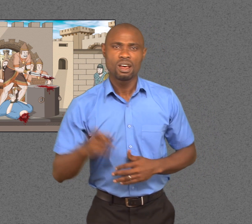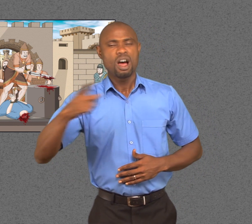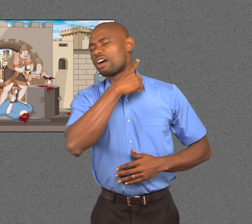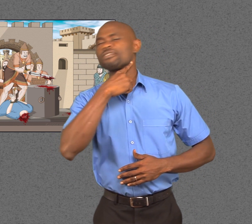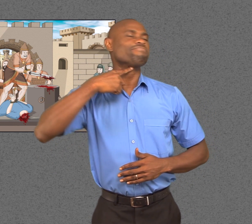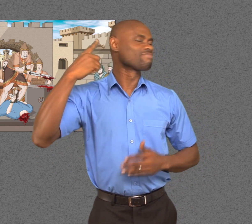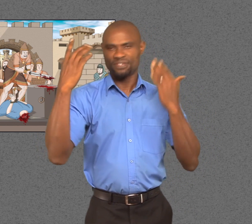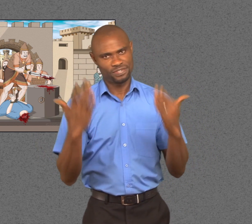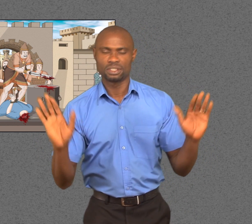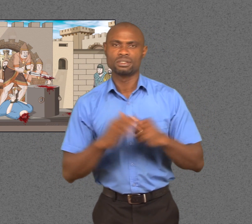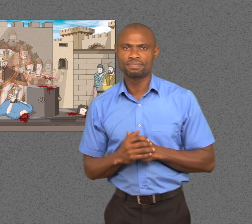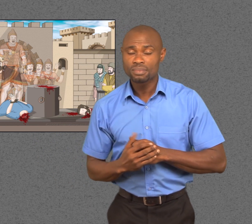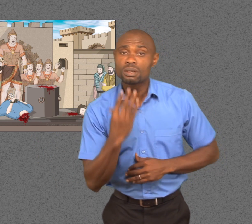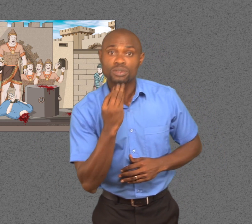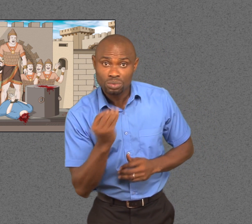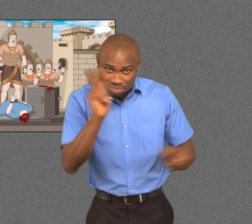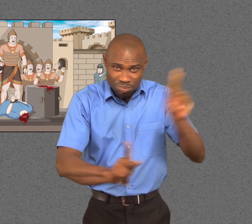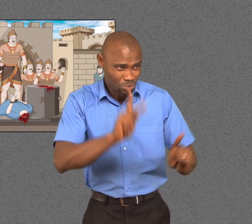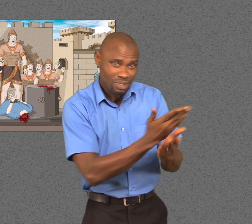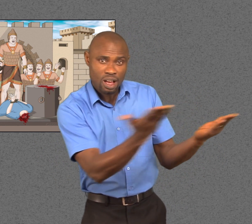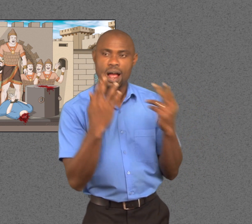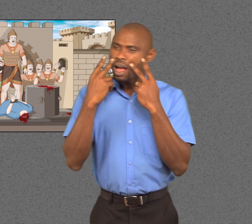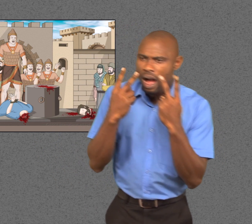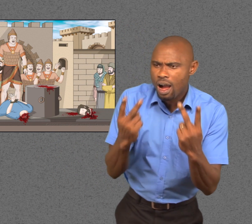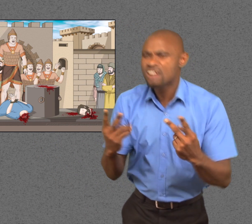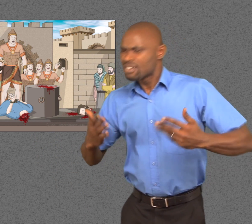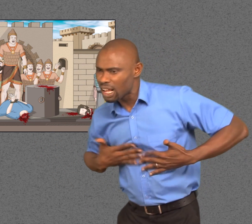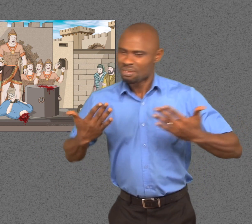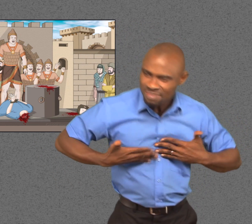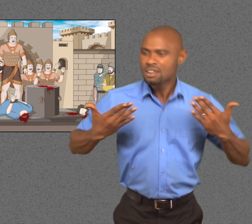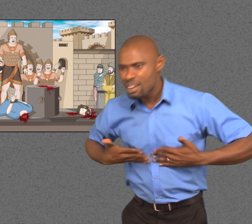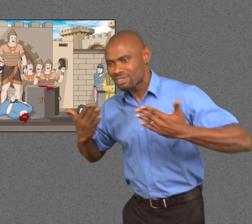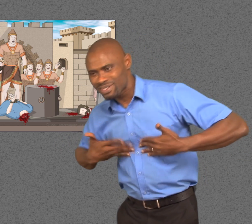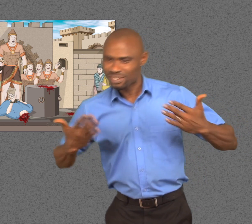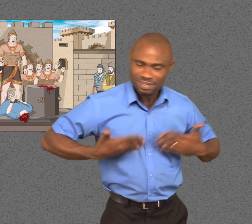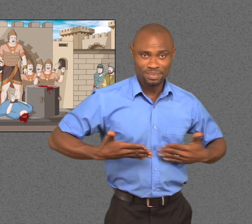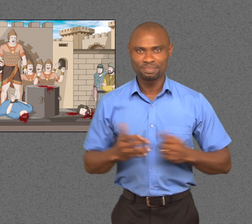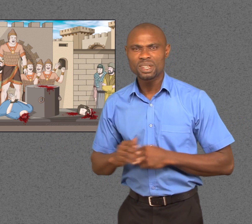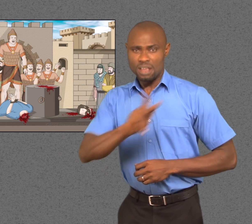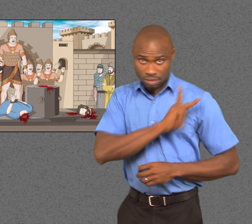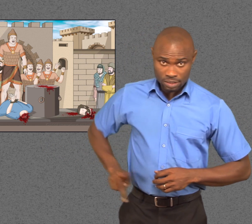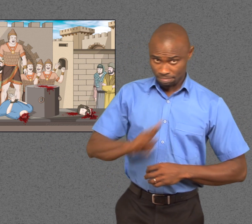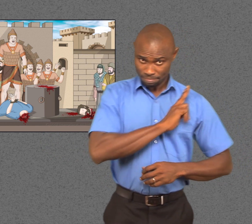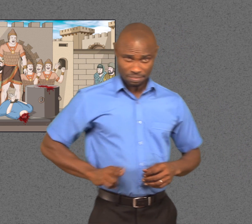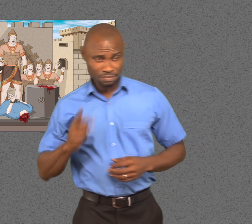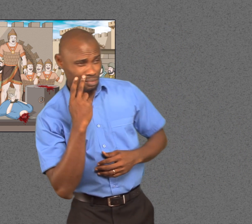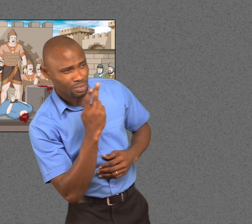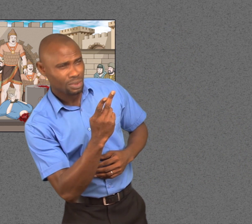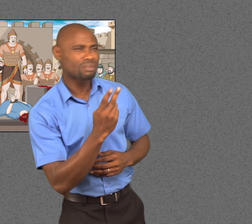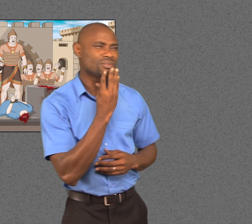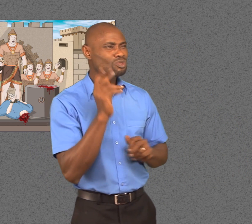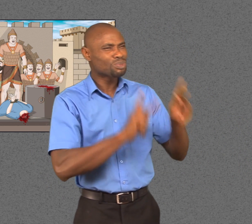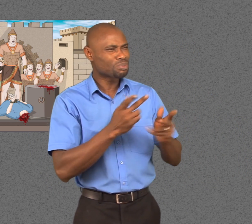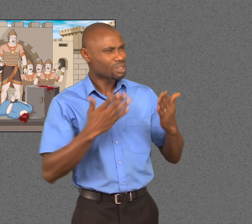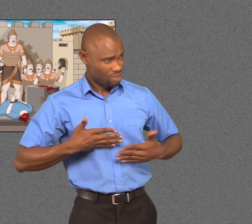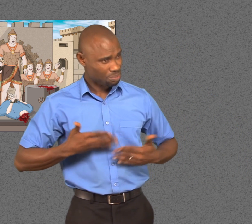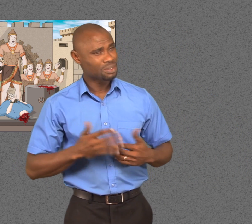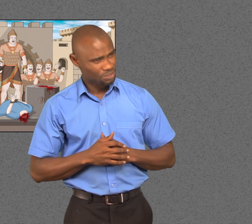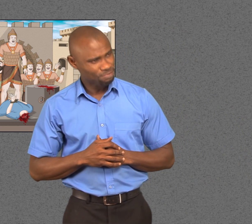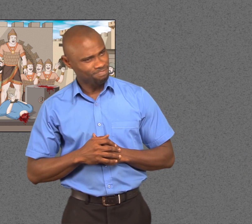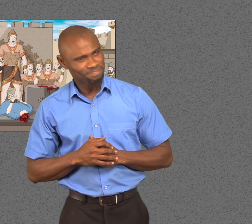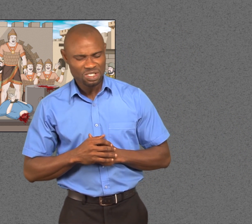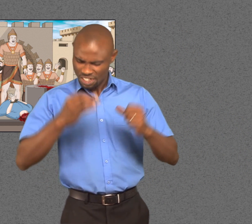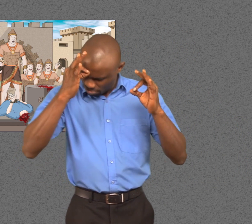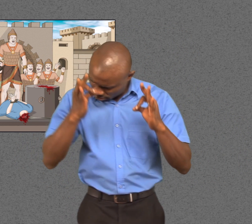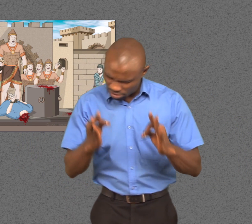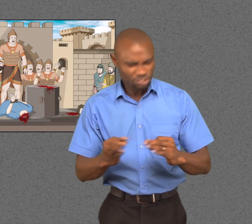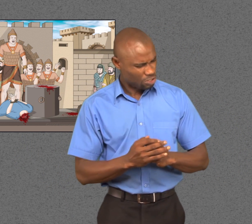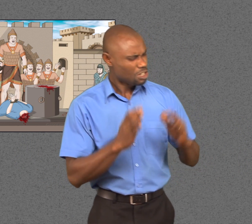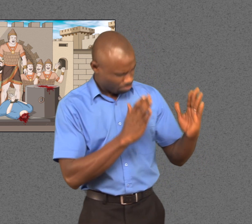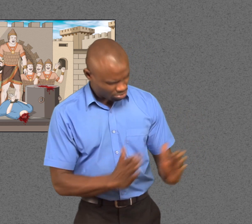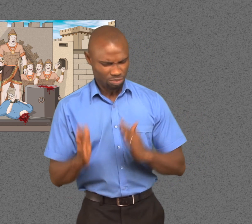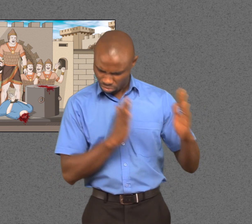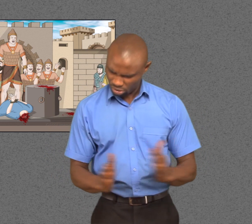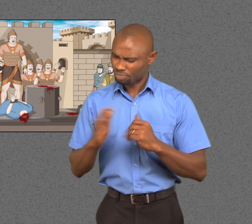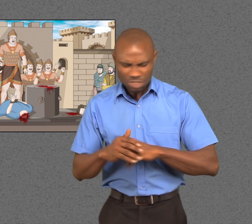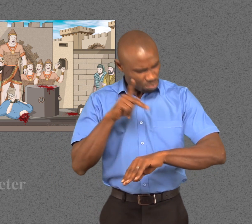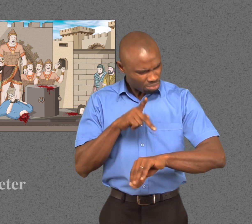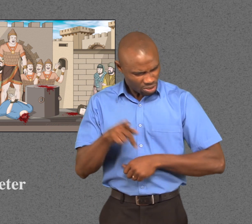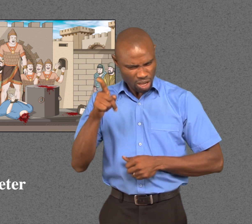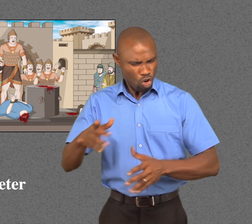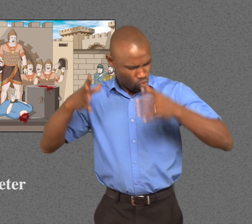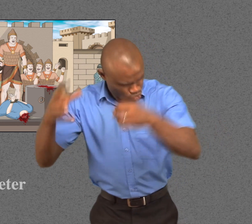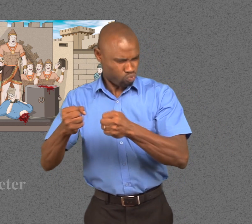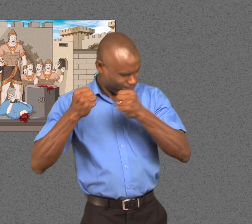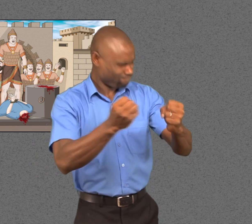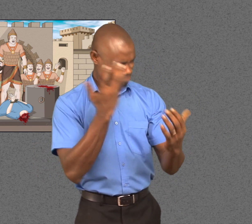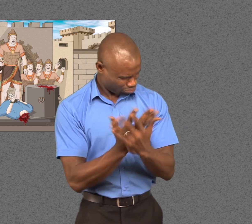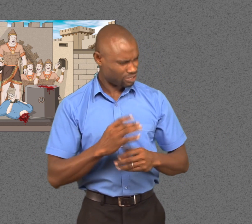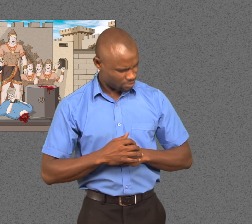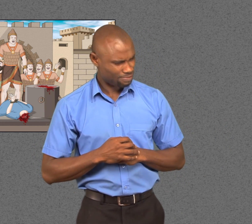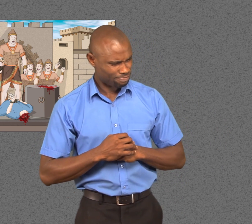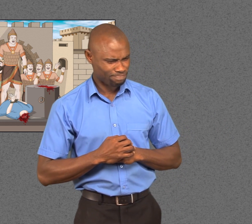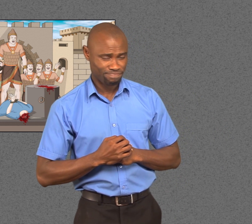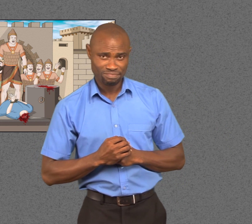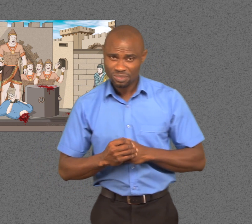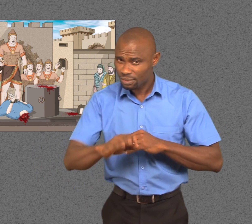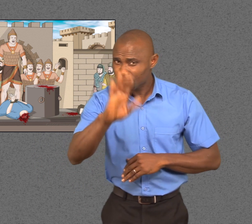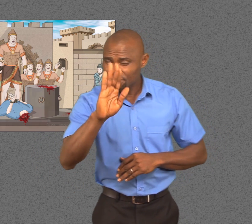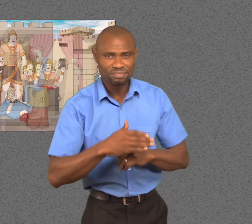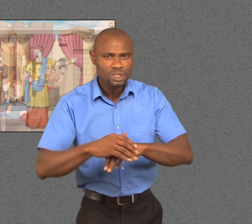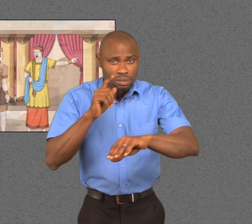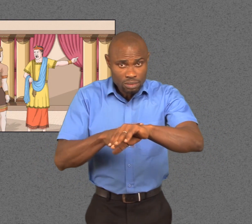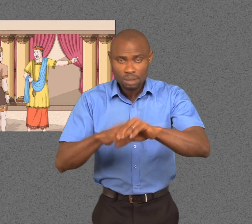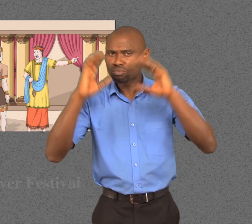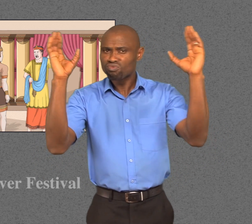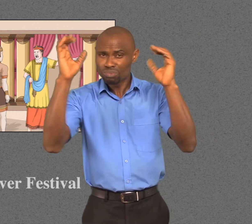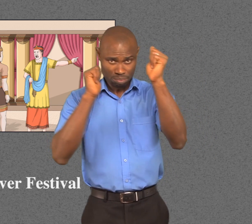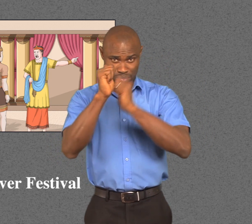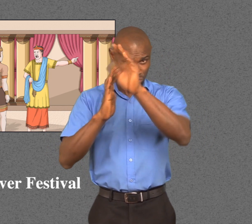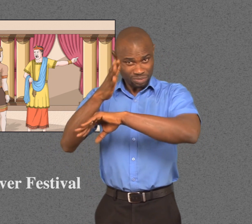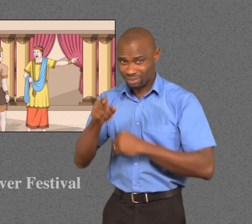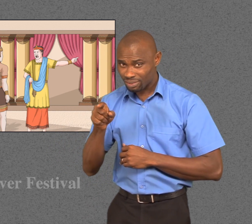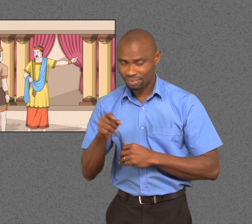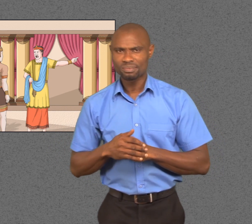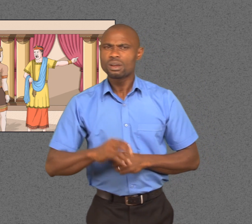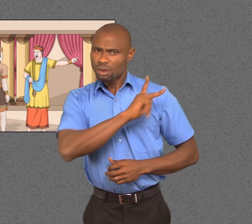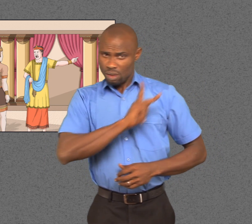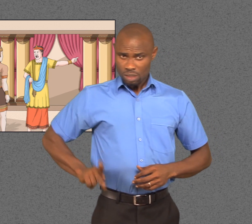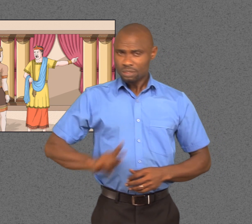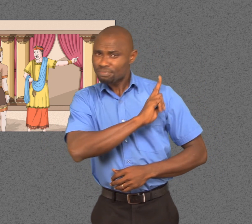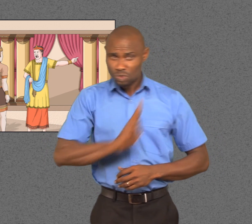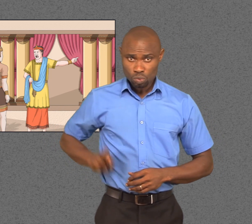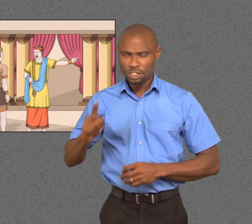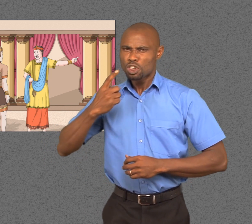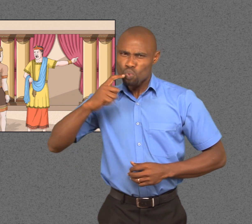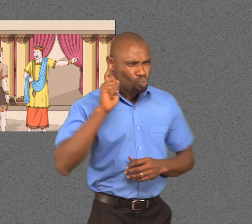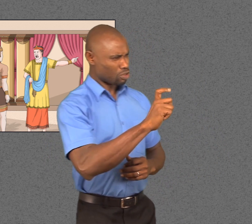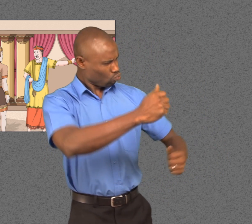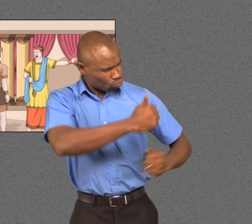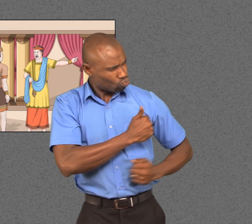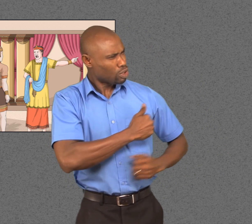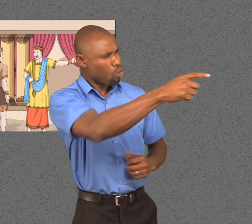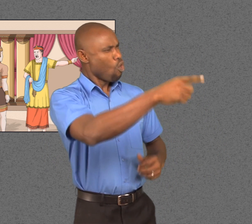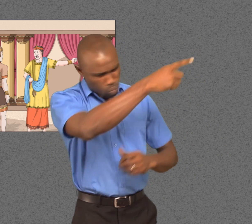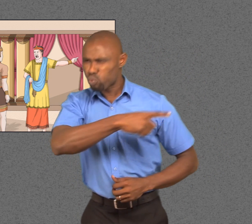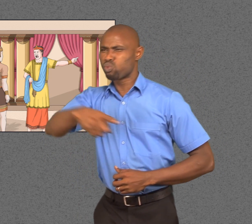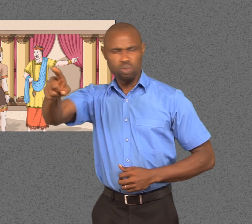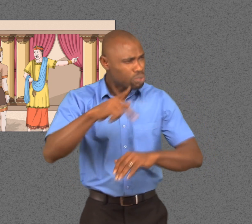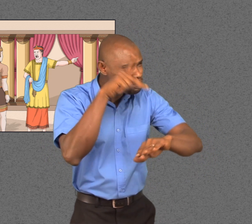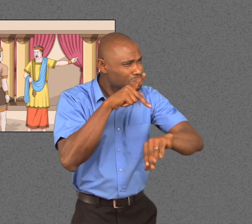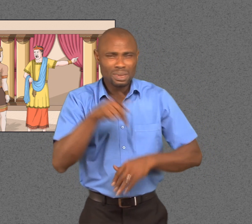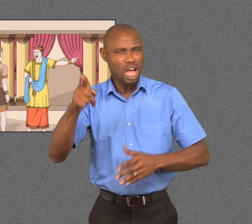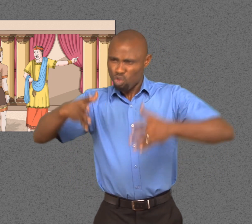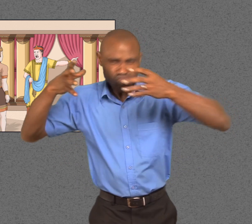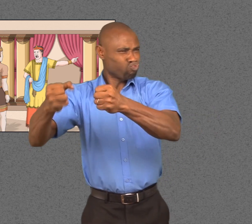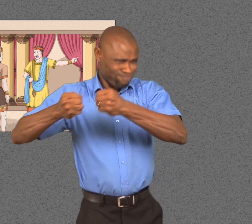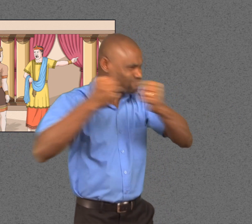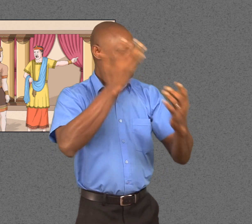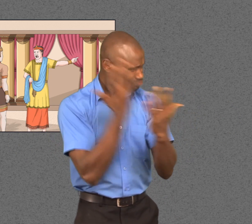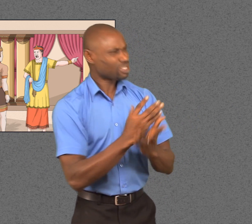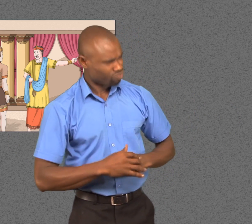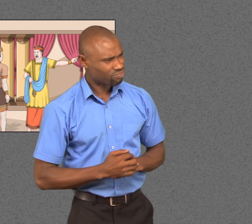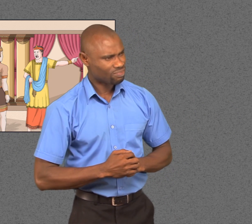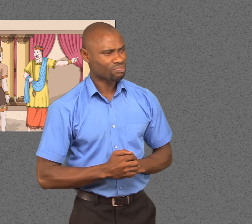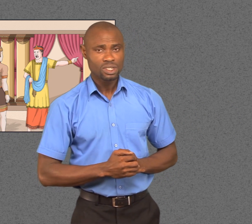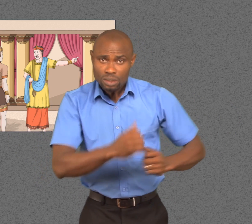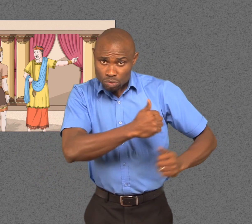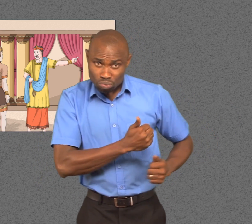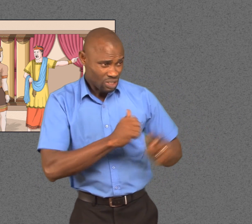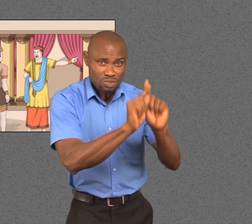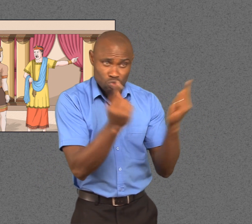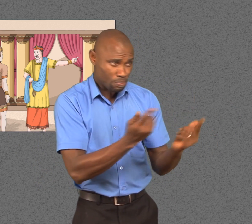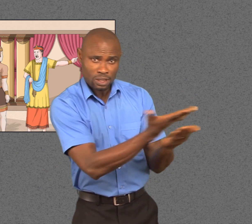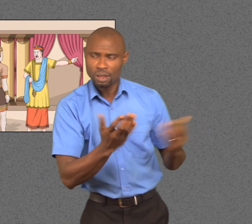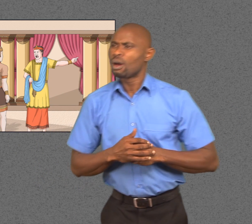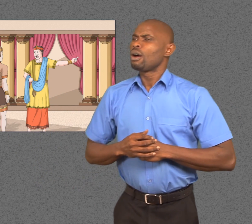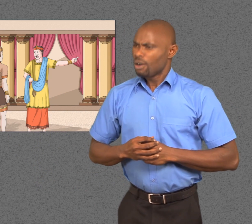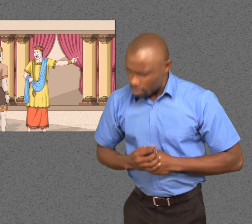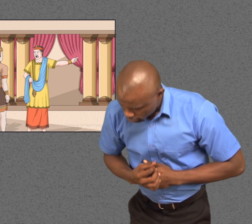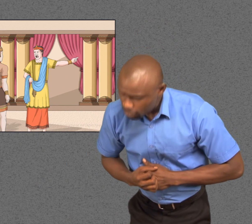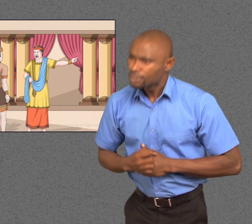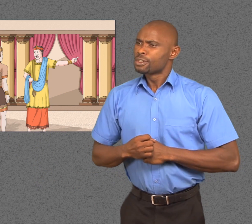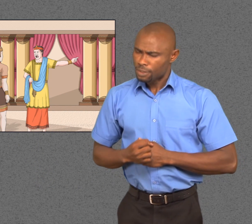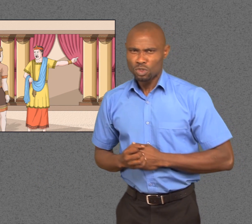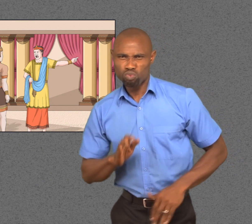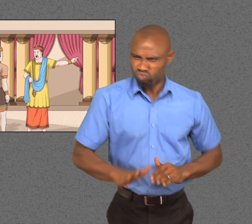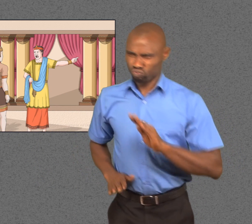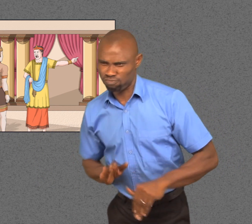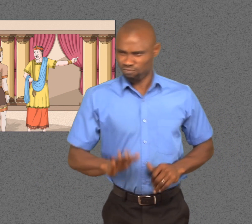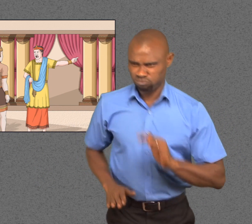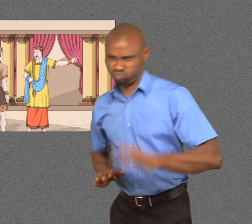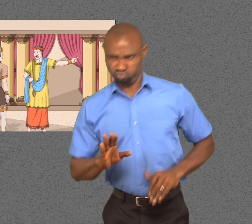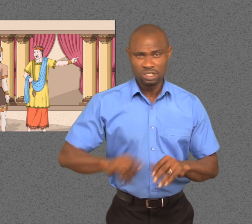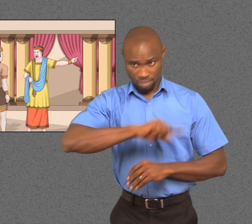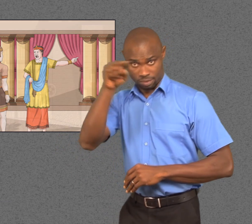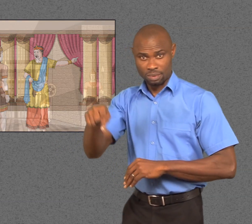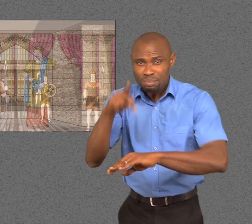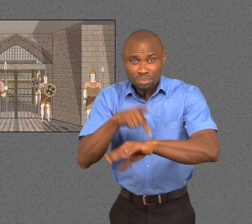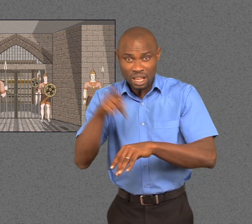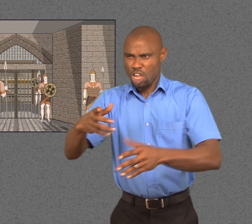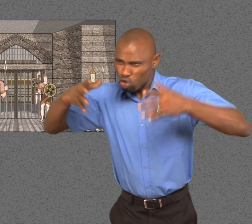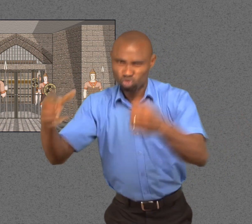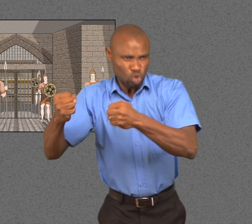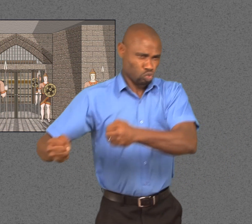And seeing that this pleased the Jews, Herod proceeded to seize Peter during the Feast of Unleavened Bread.